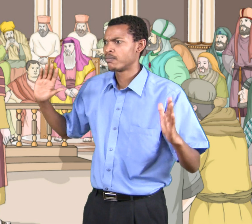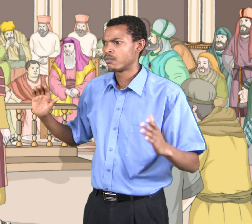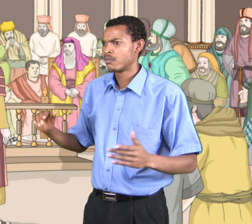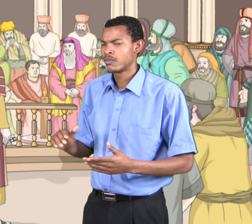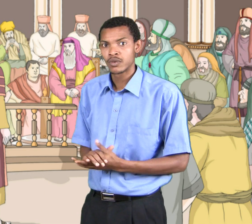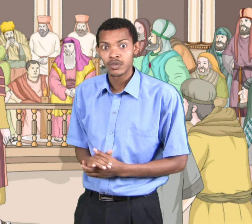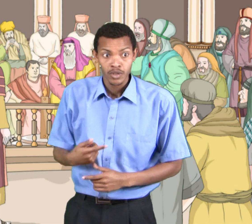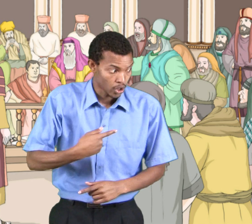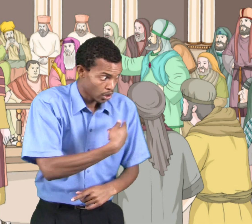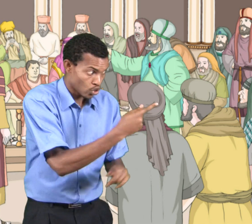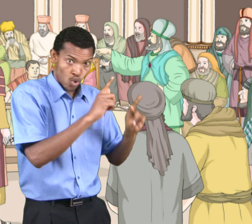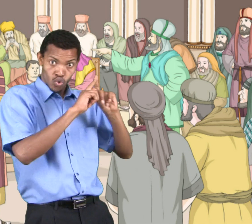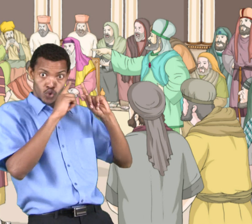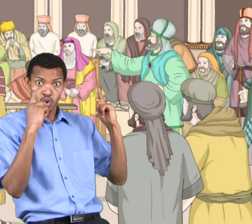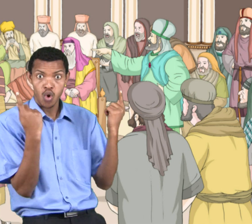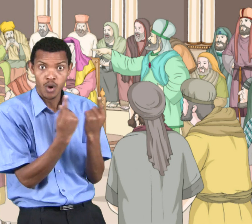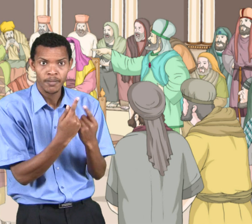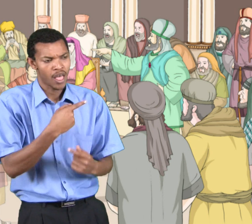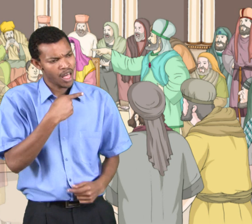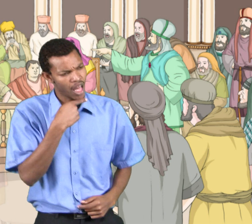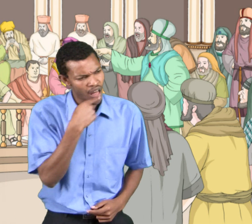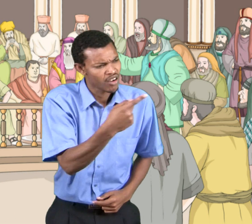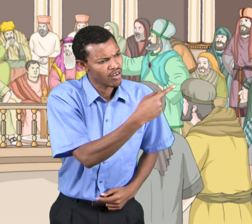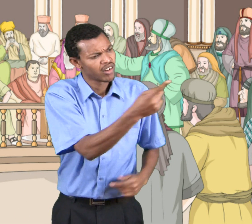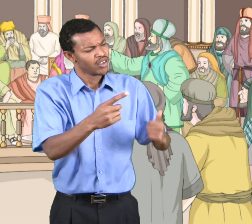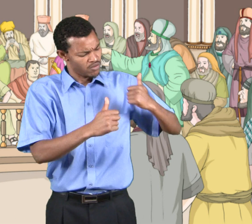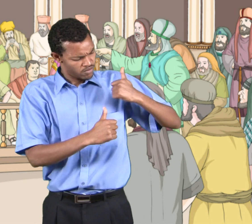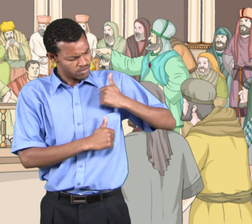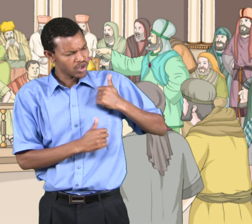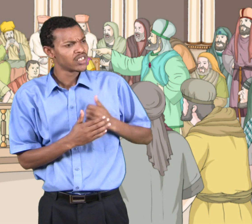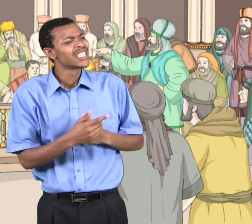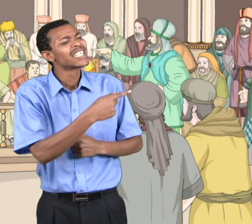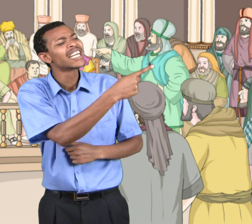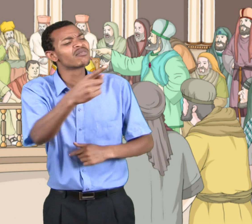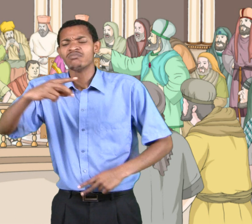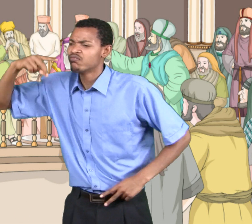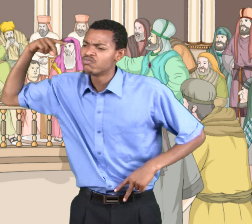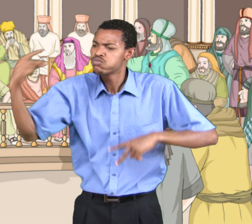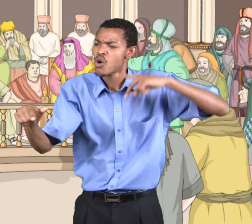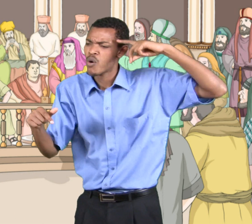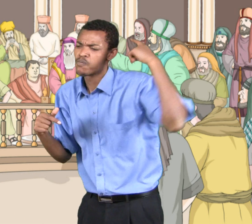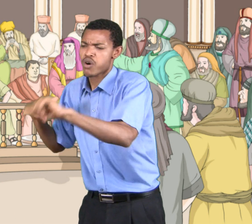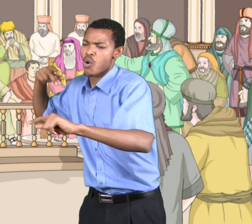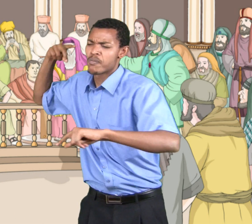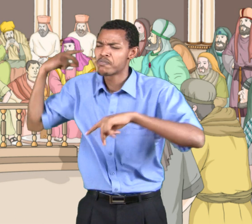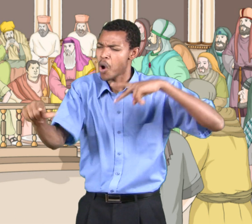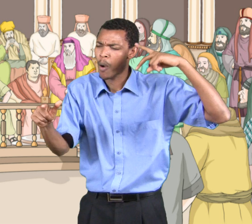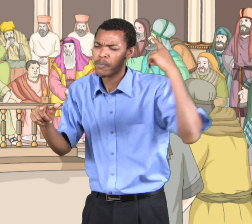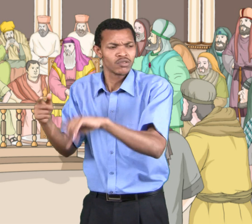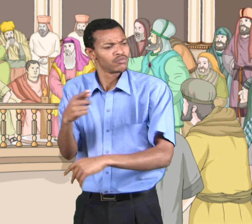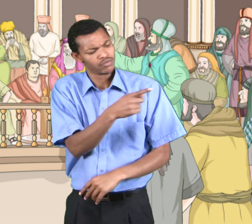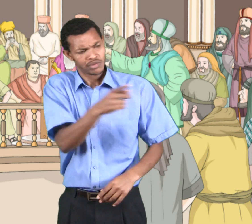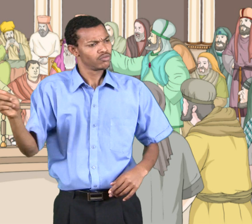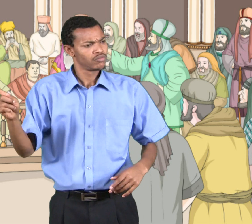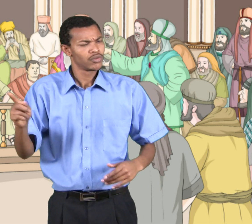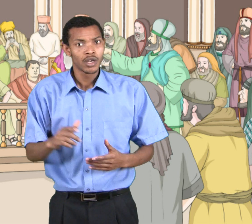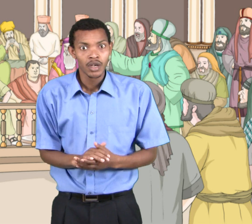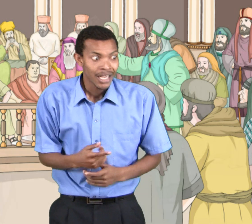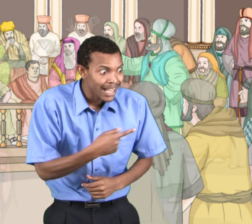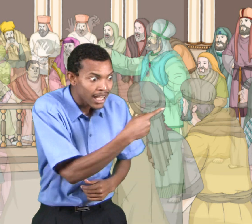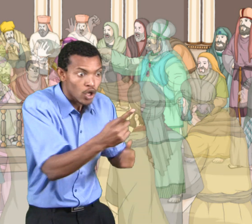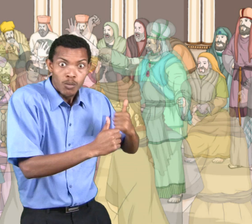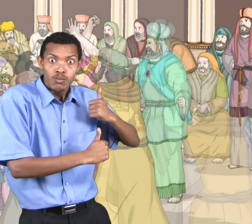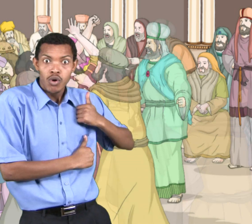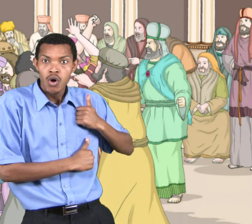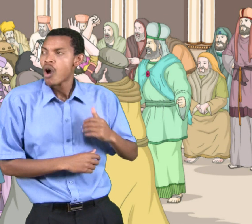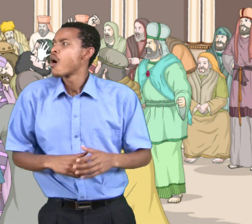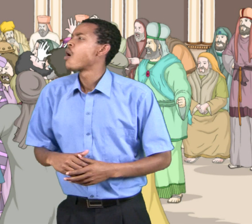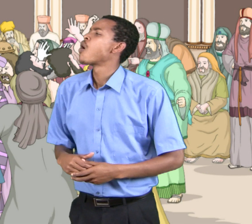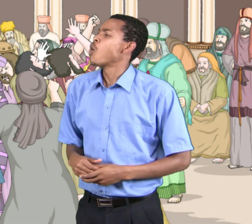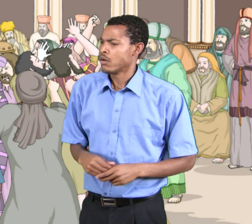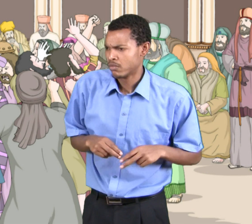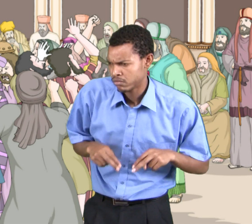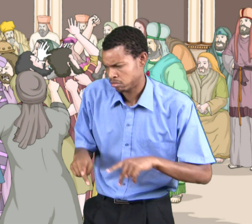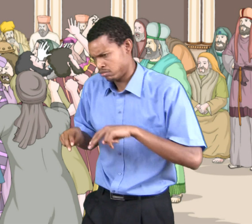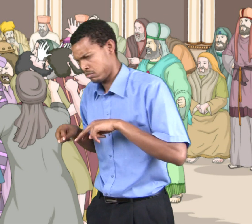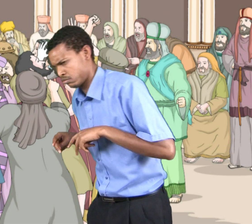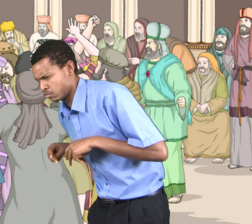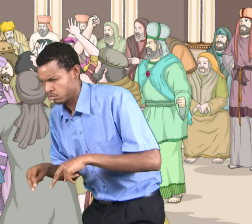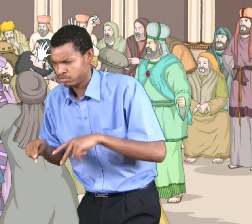At this, they yielded to Gamaliel.